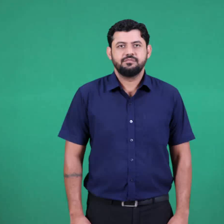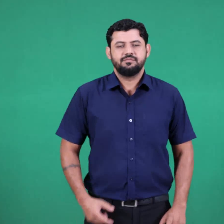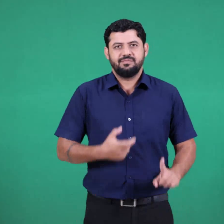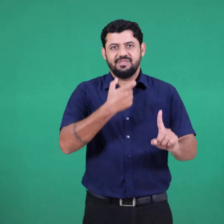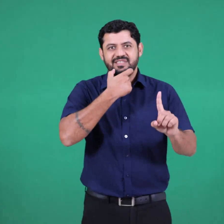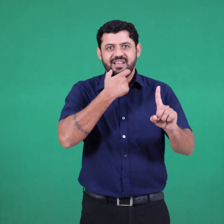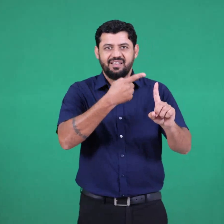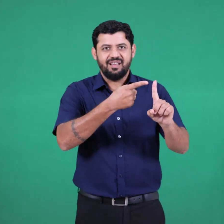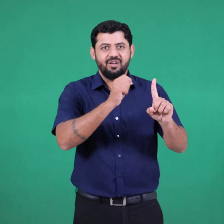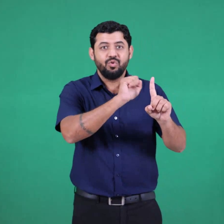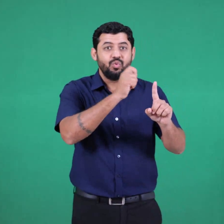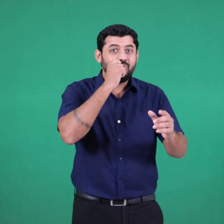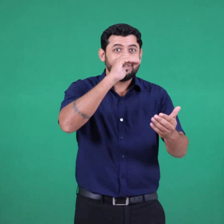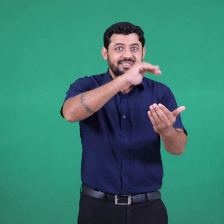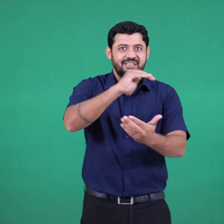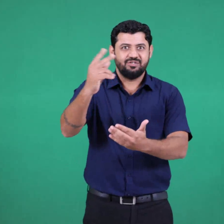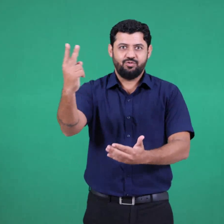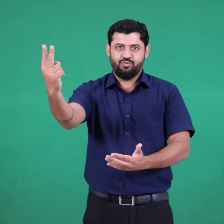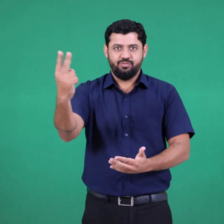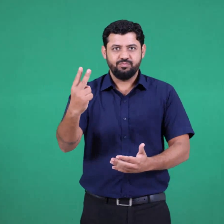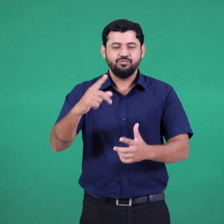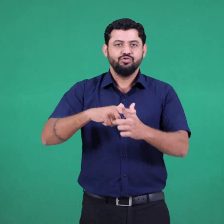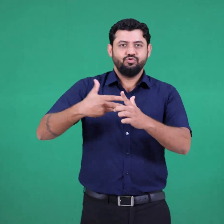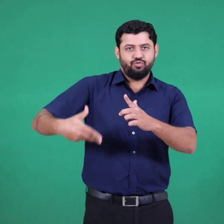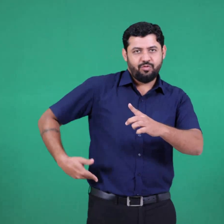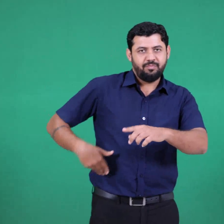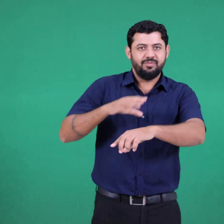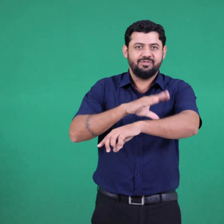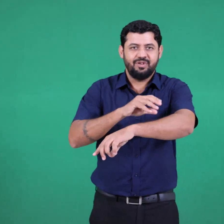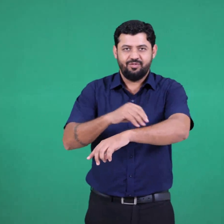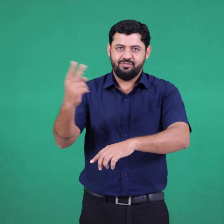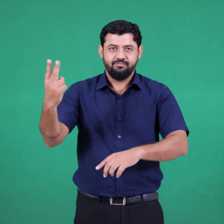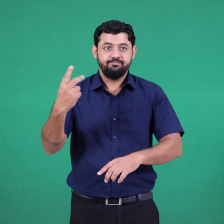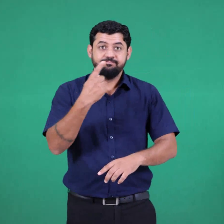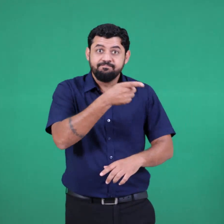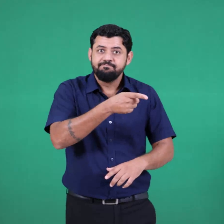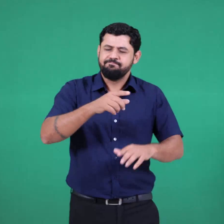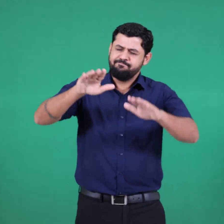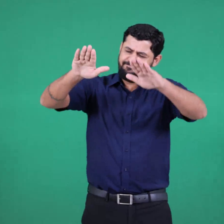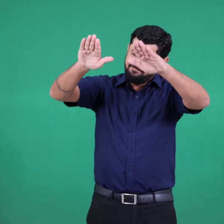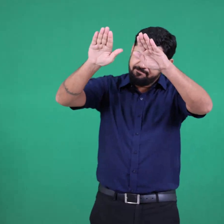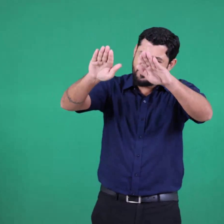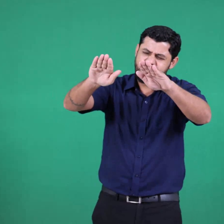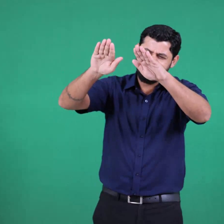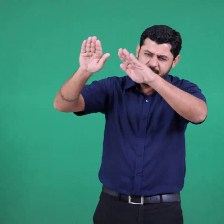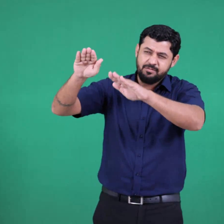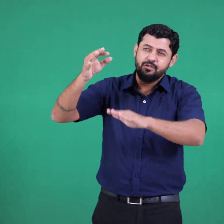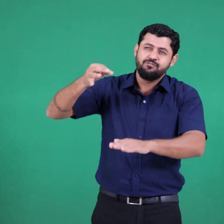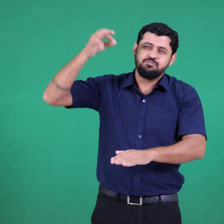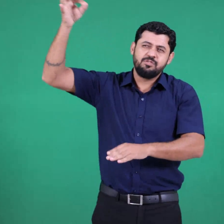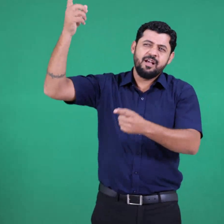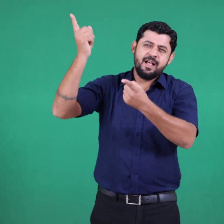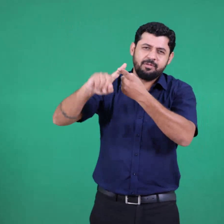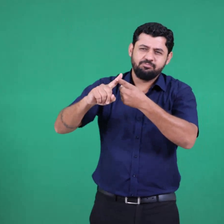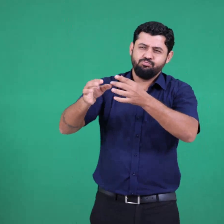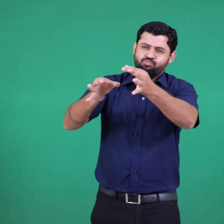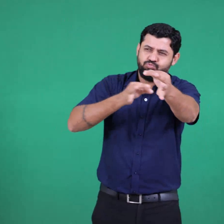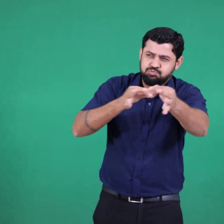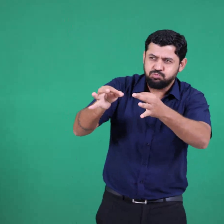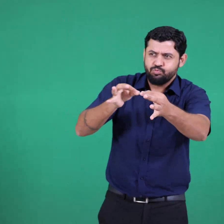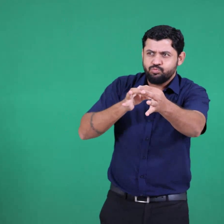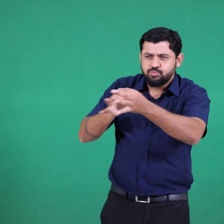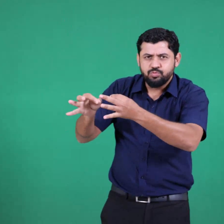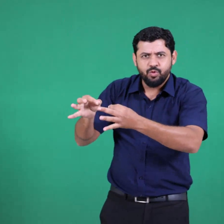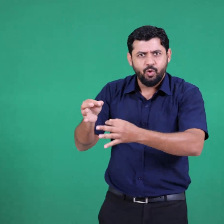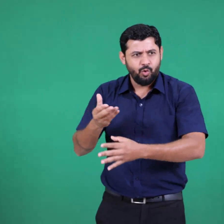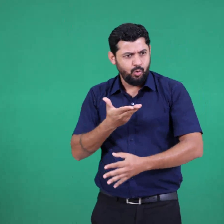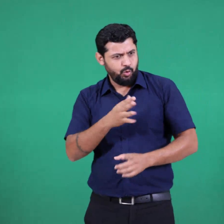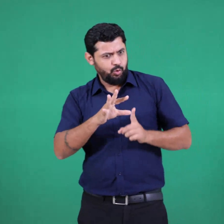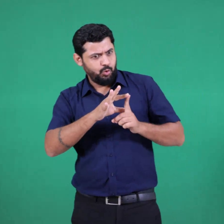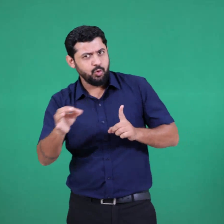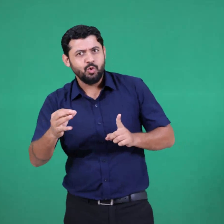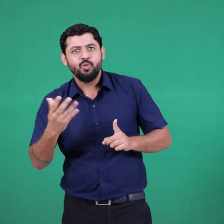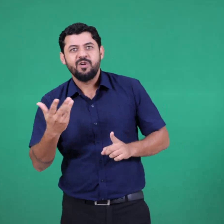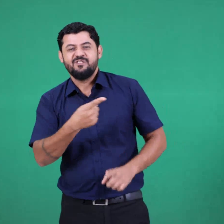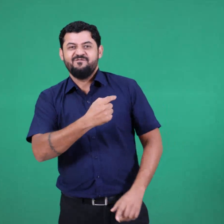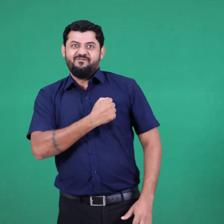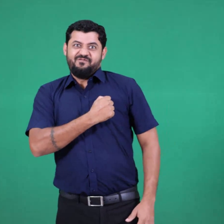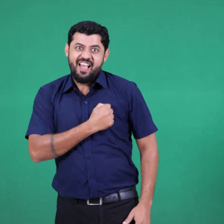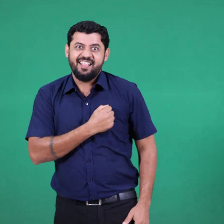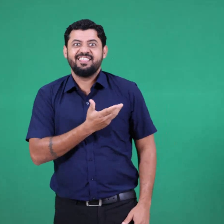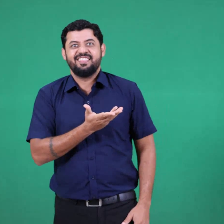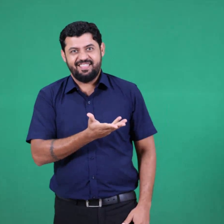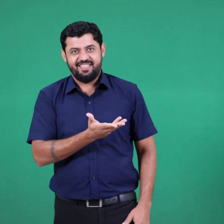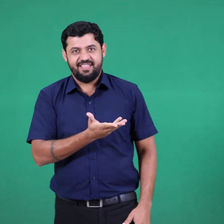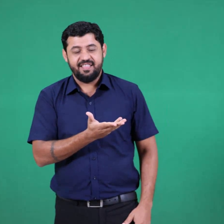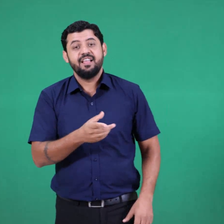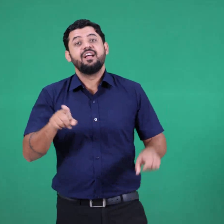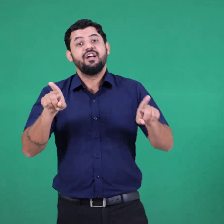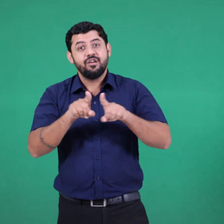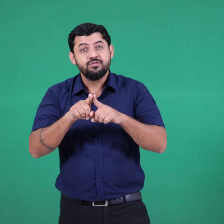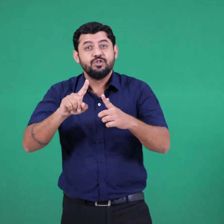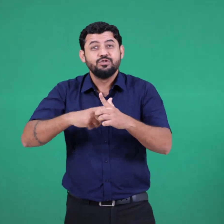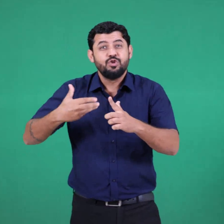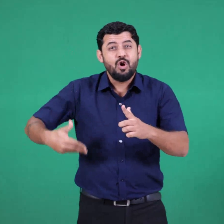By faith Isaac blessed Jacob and Esau concerning the future.